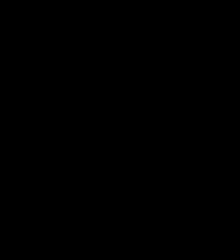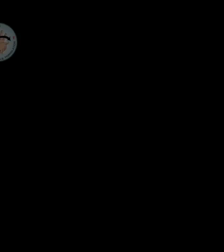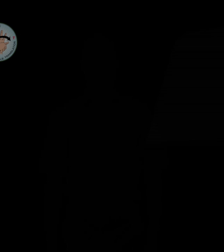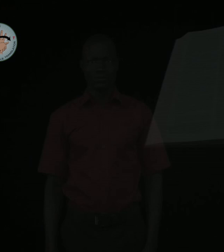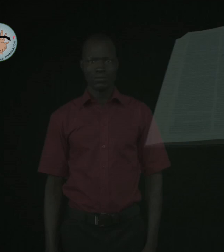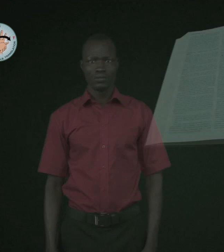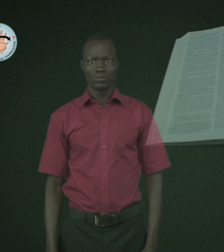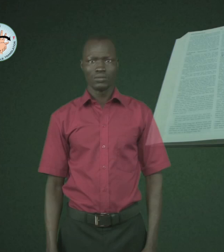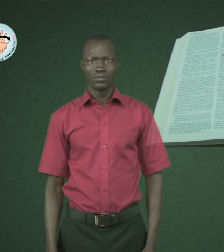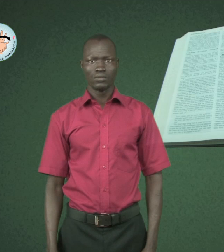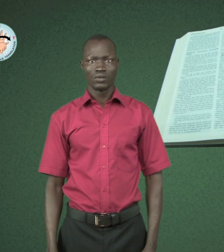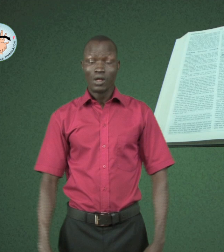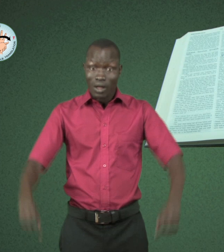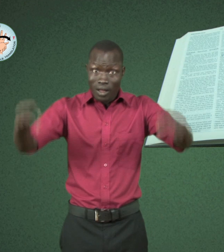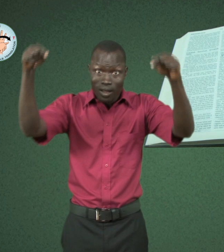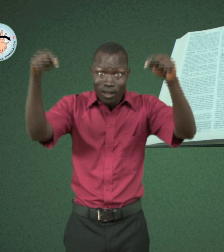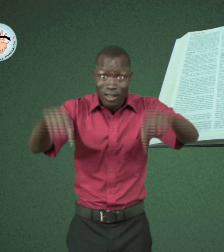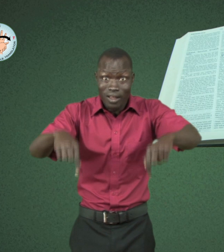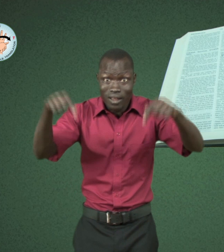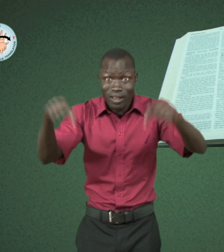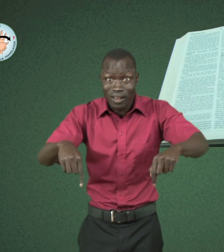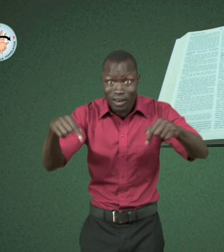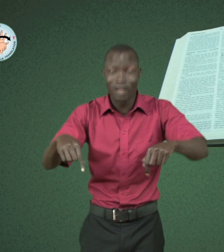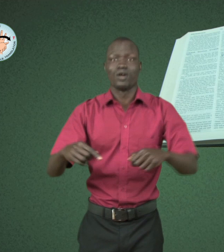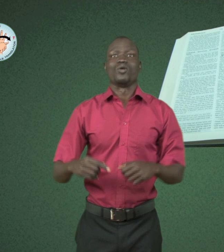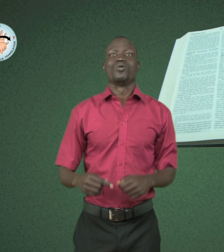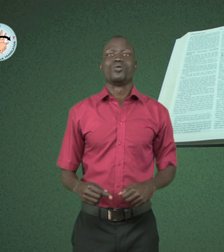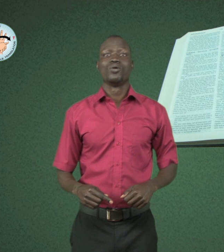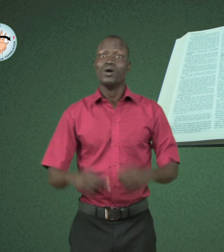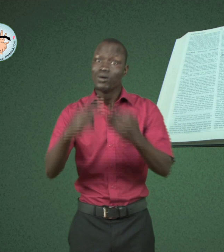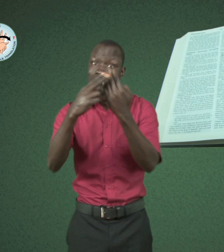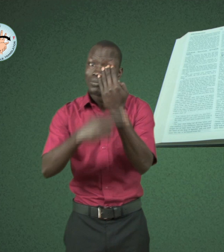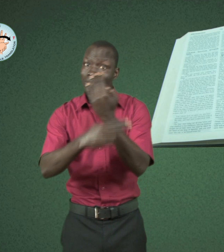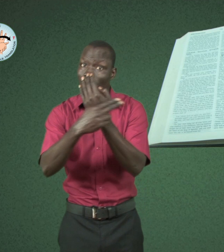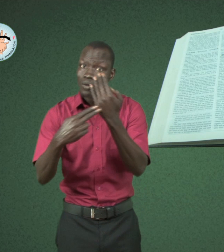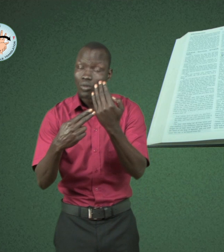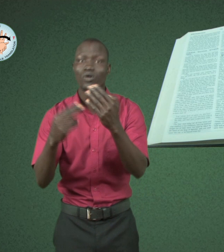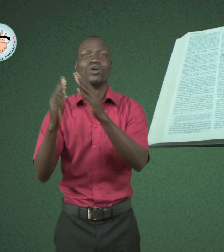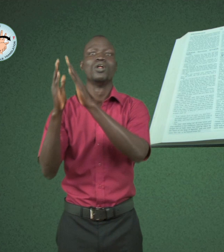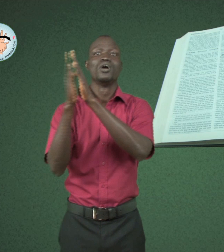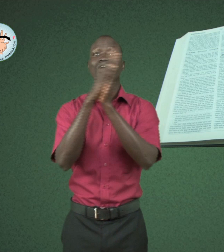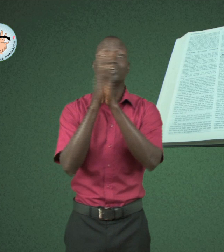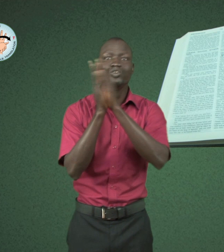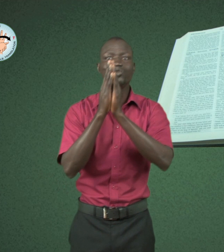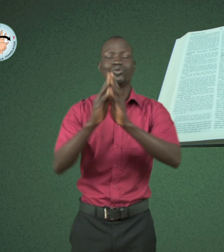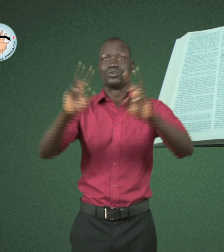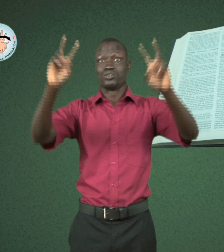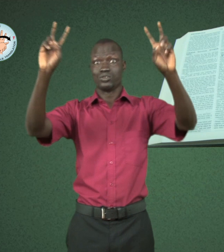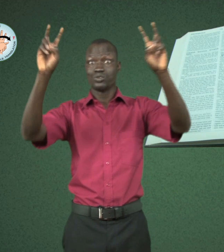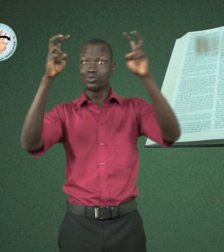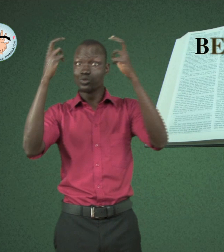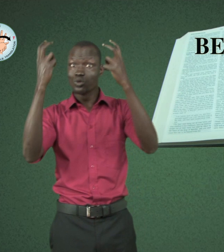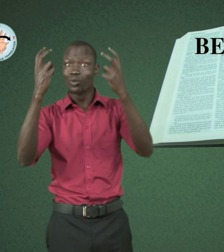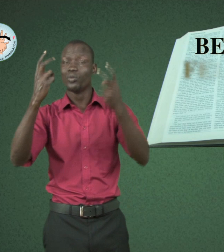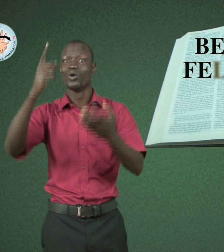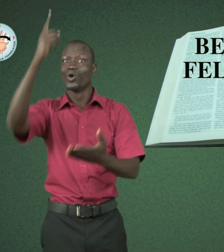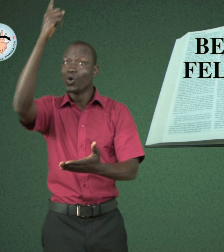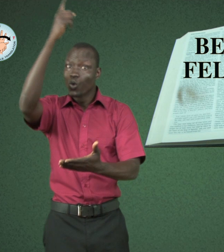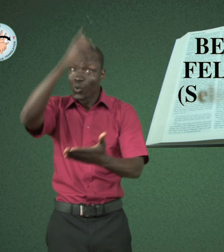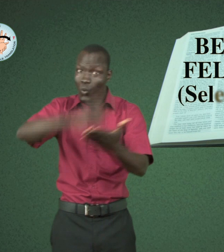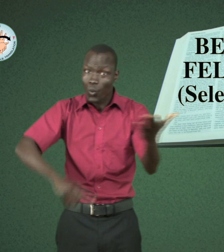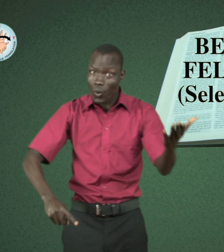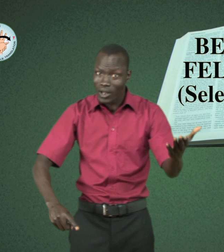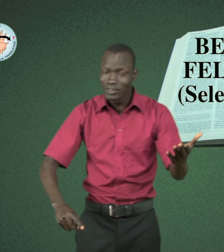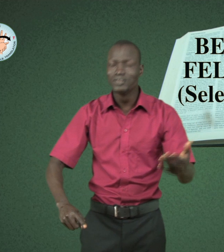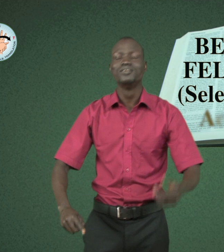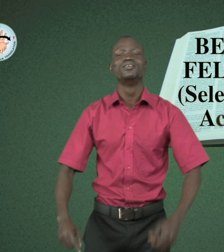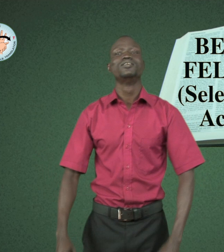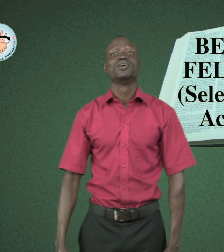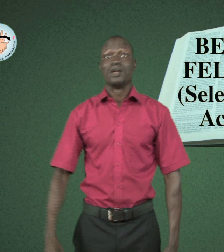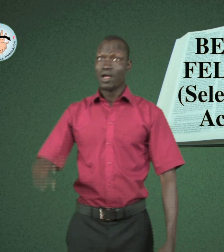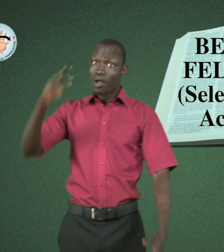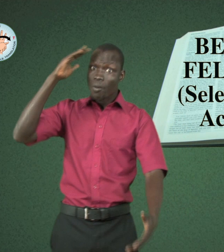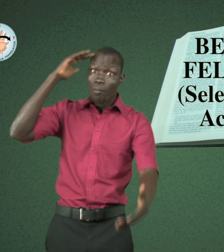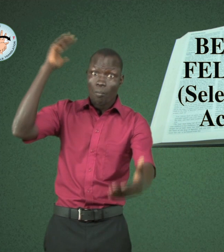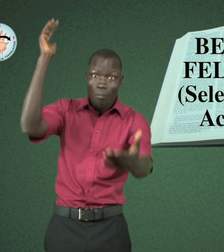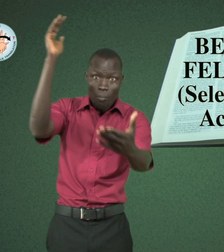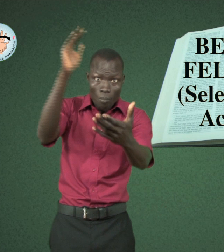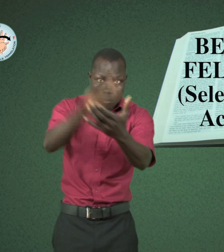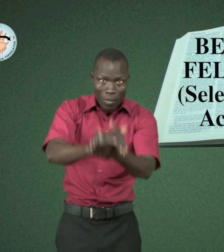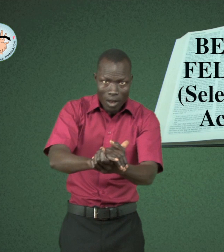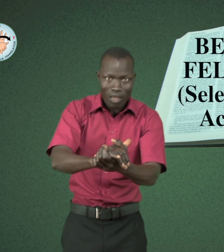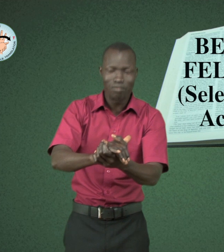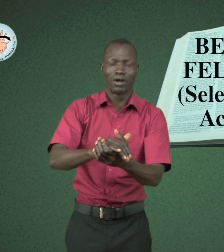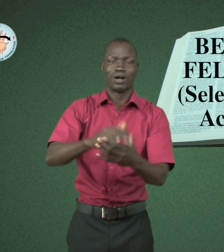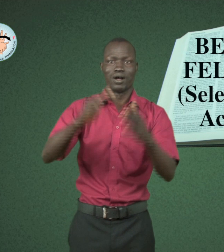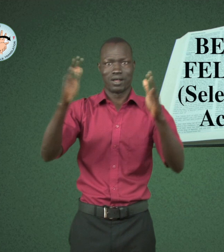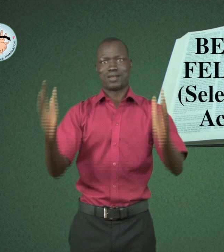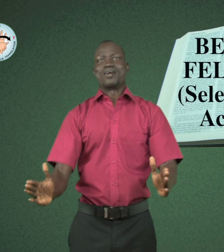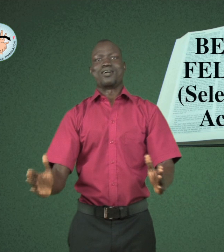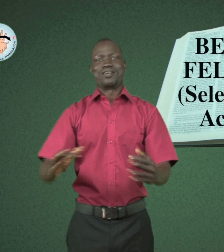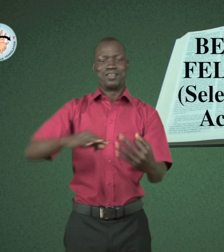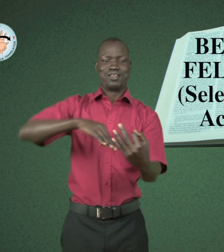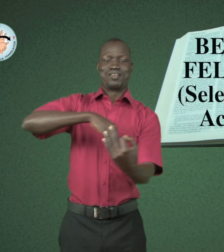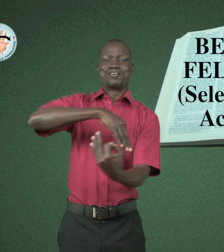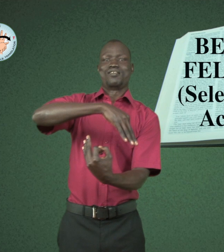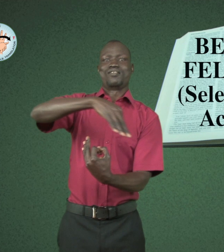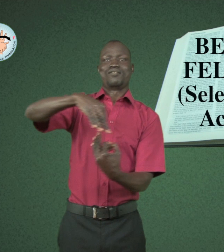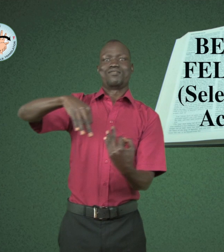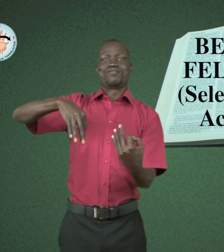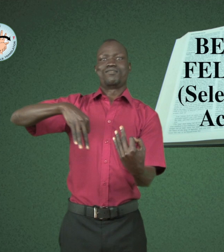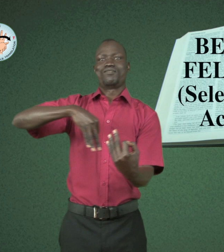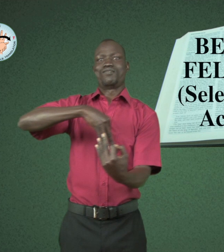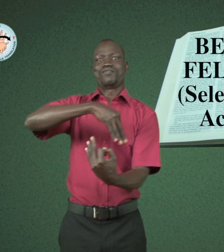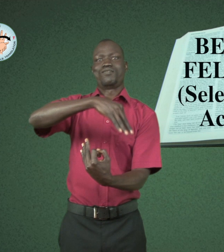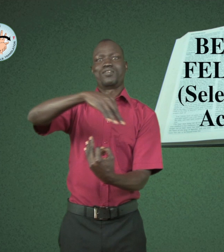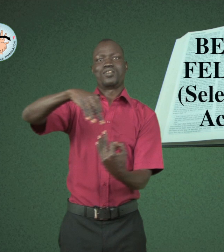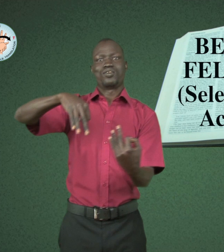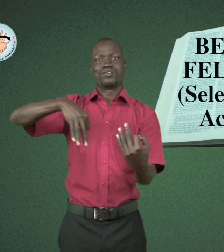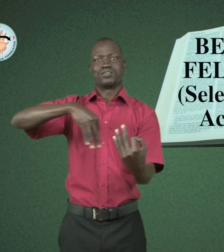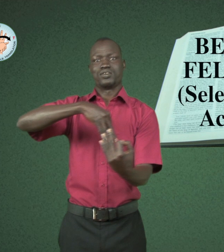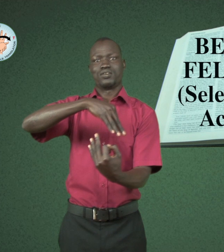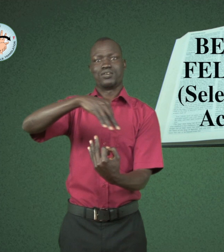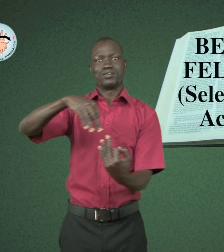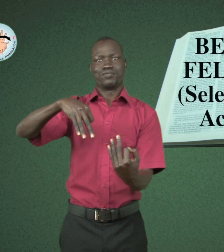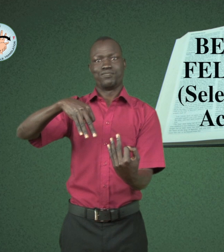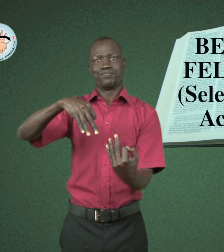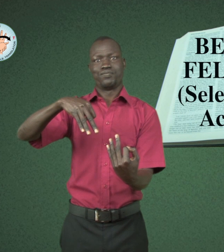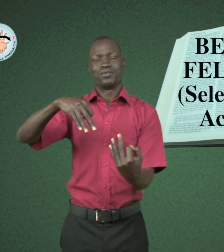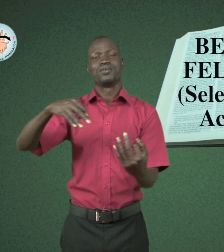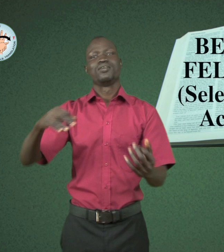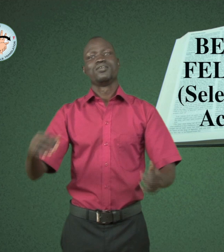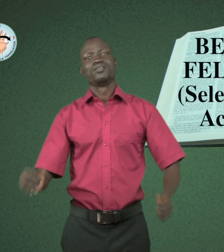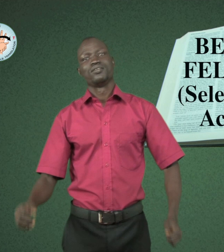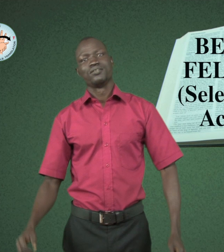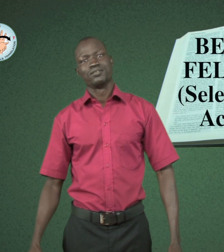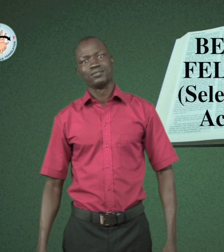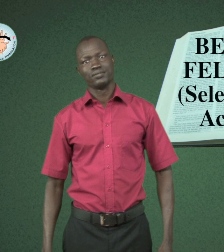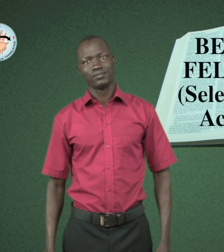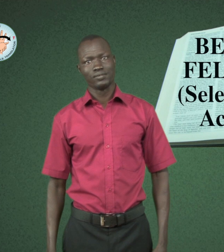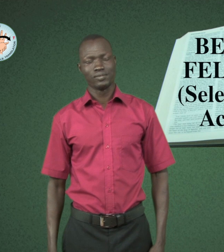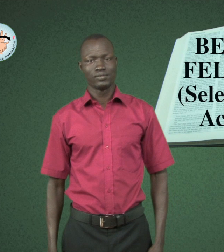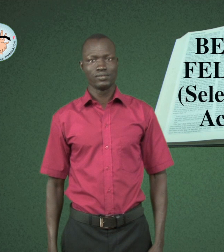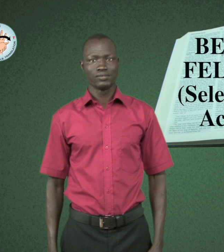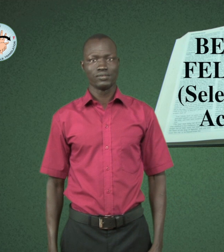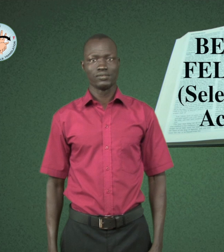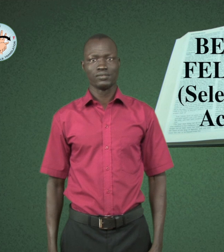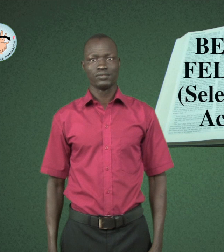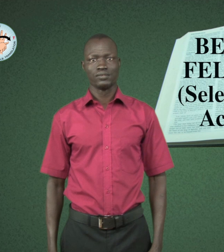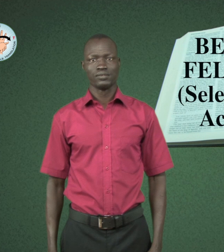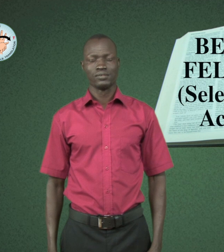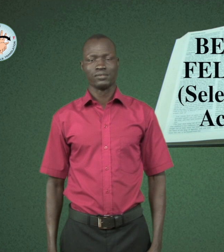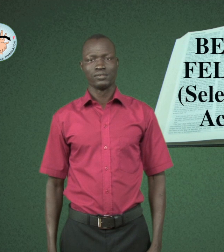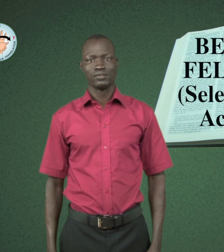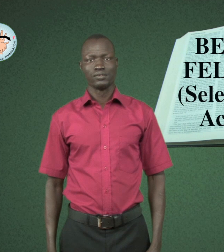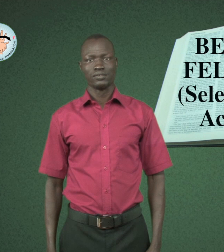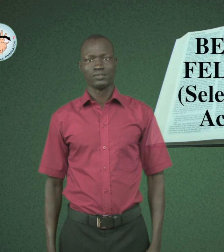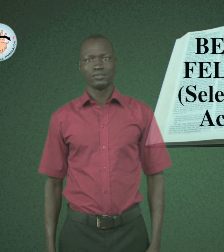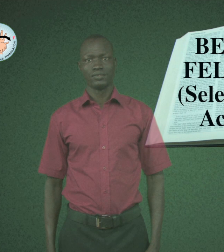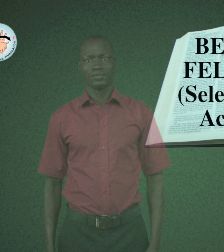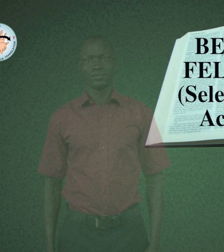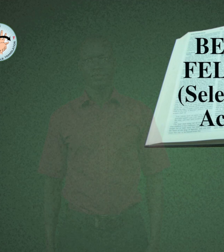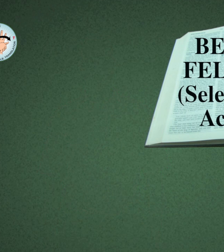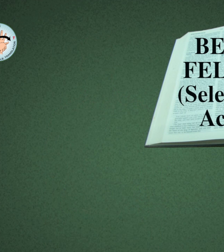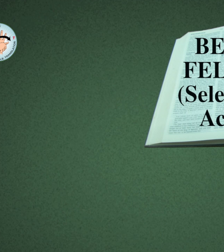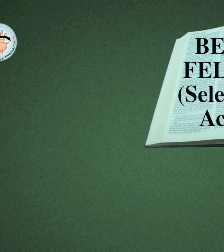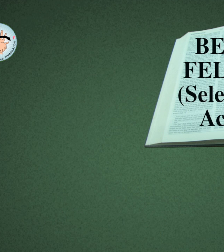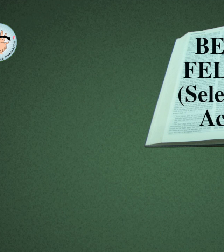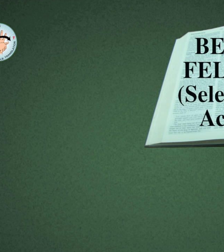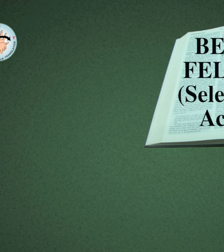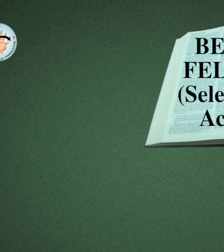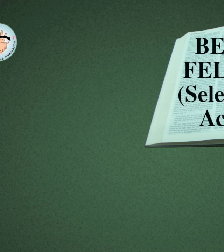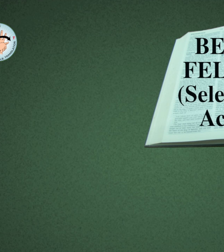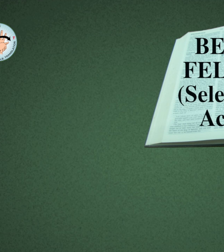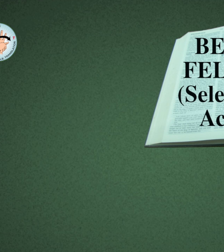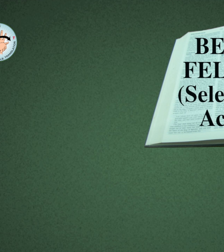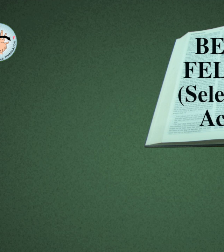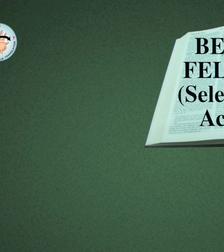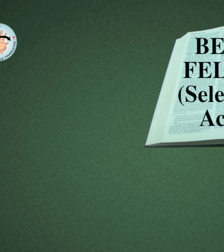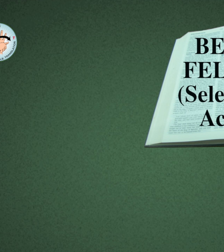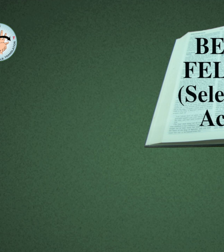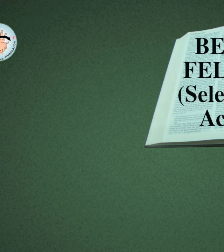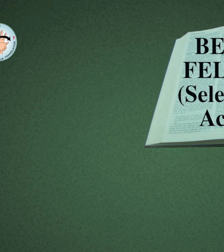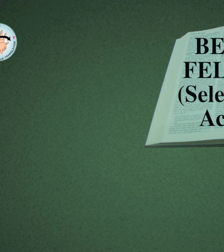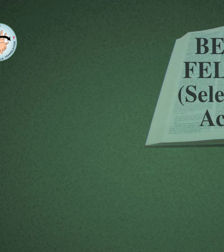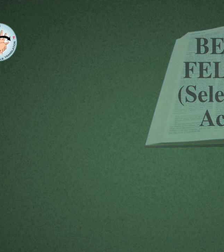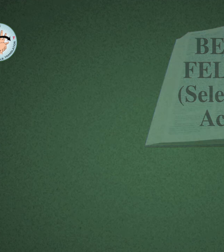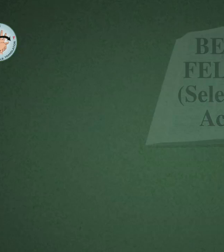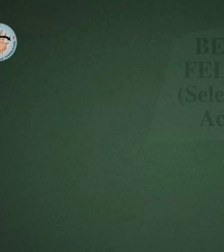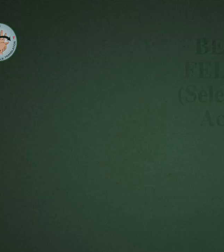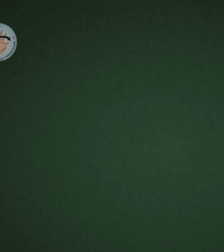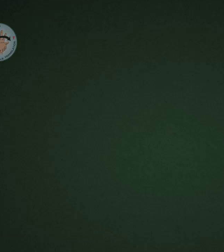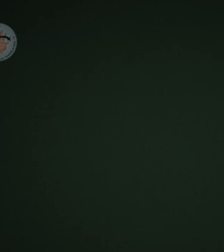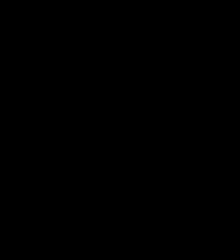Believers' fellowship